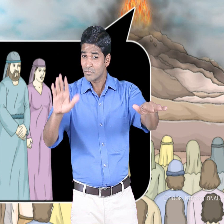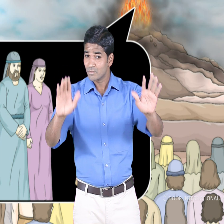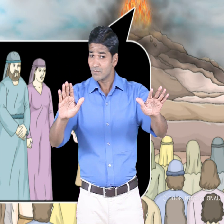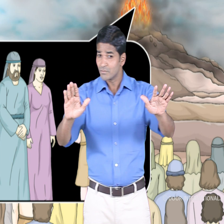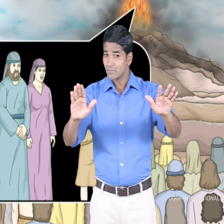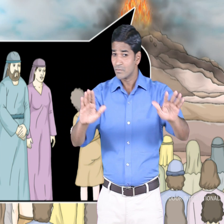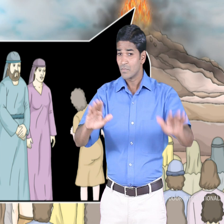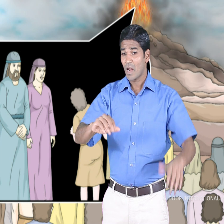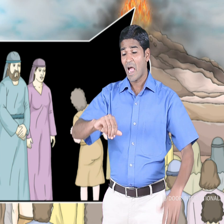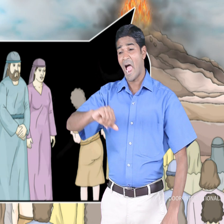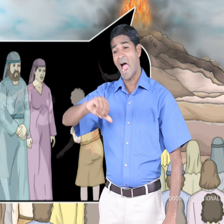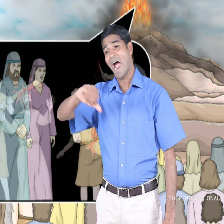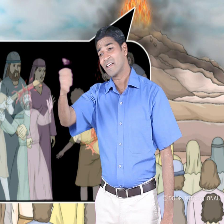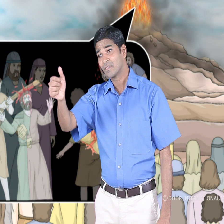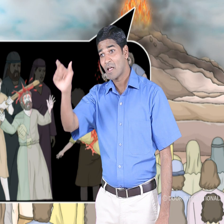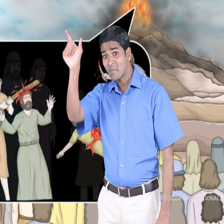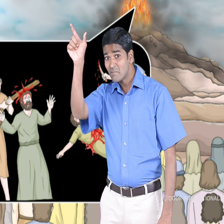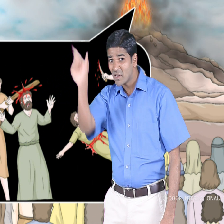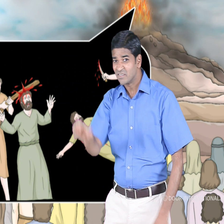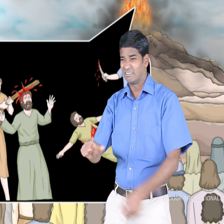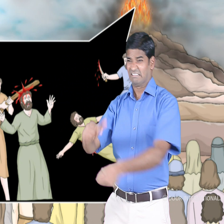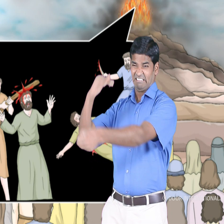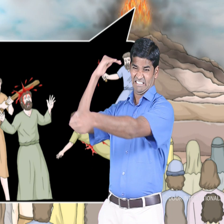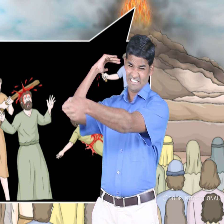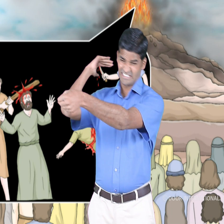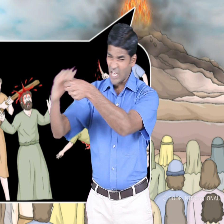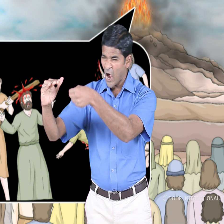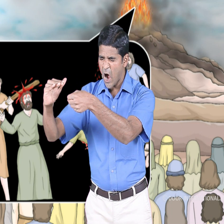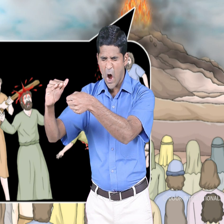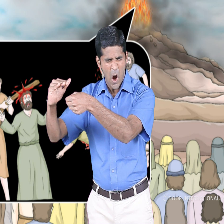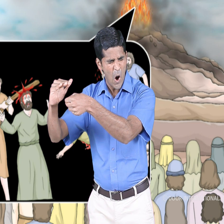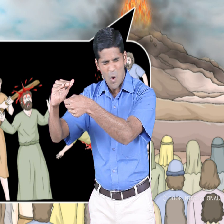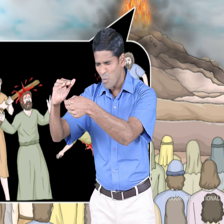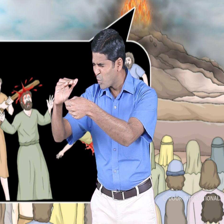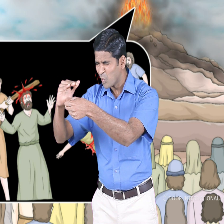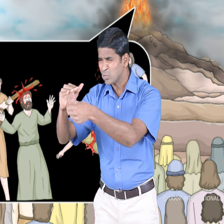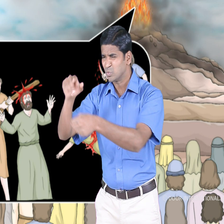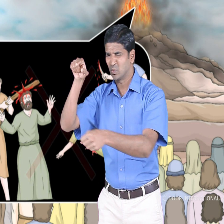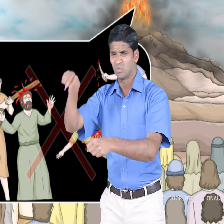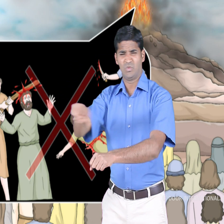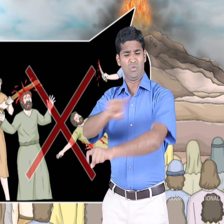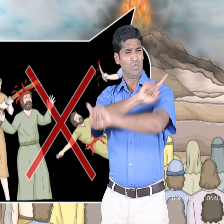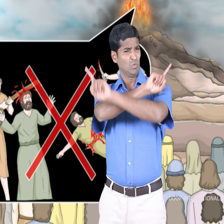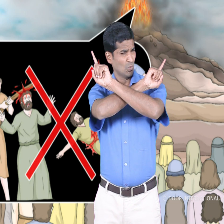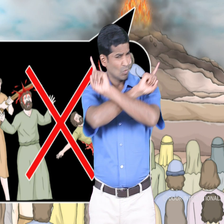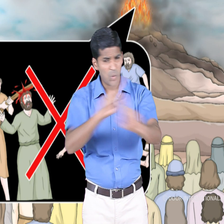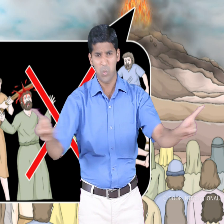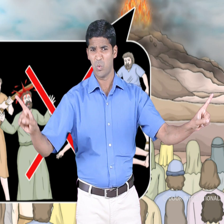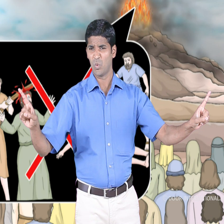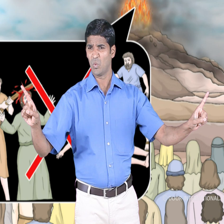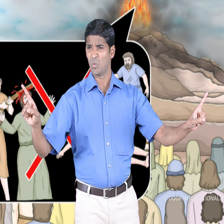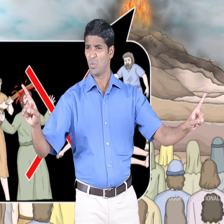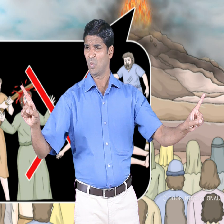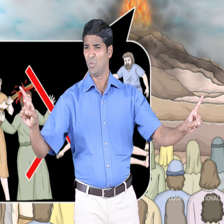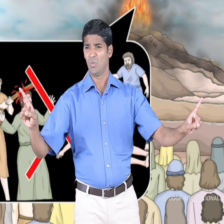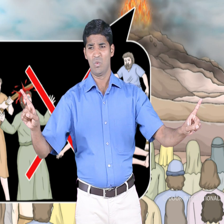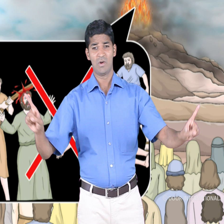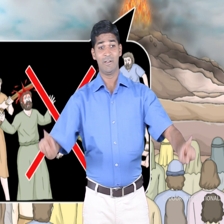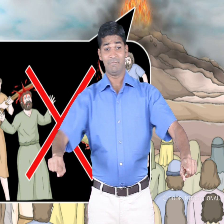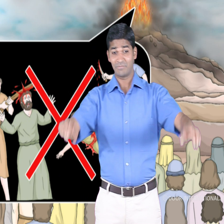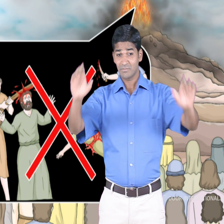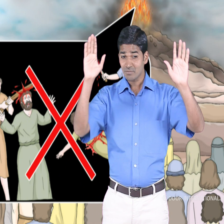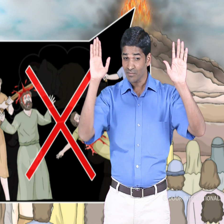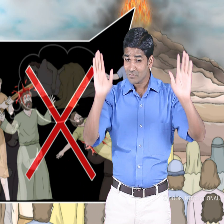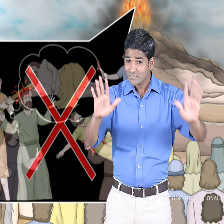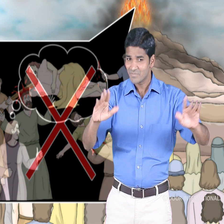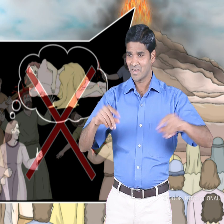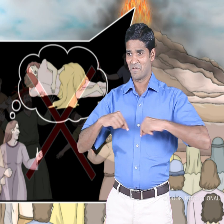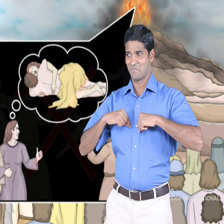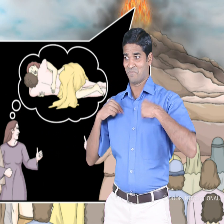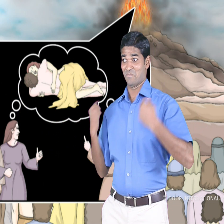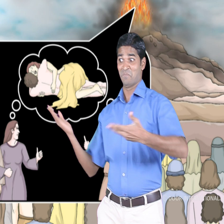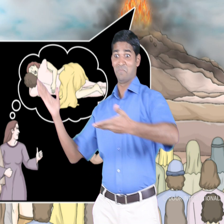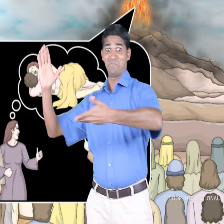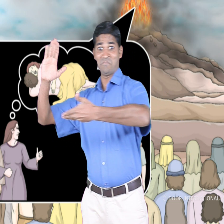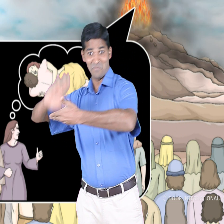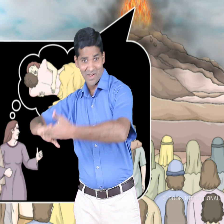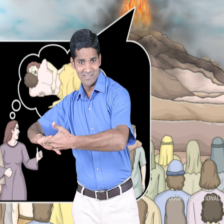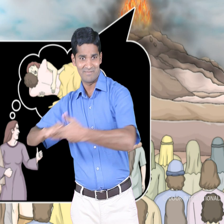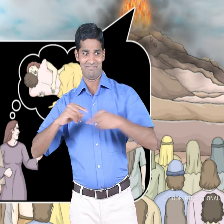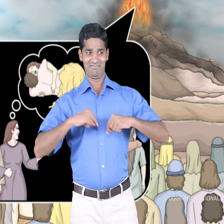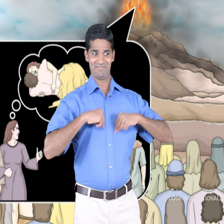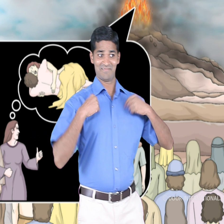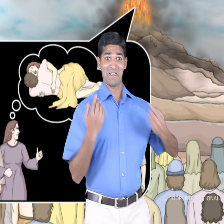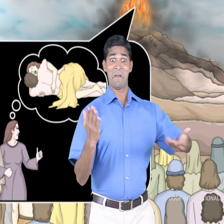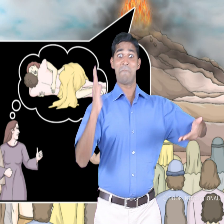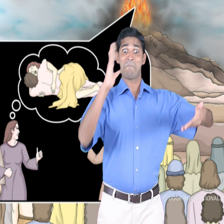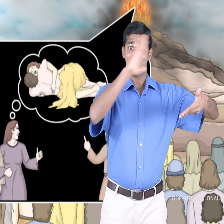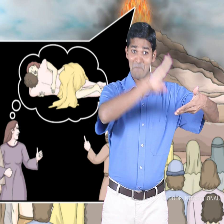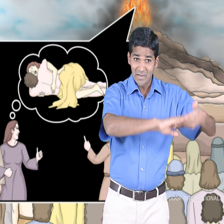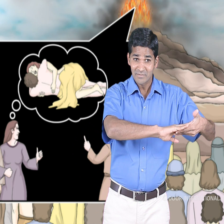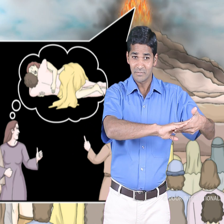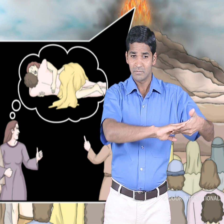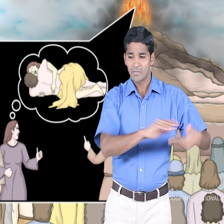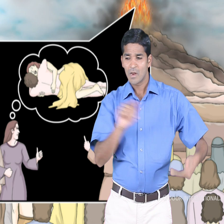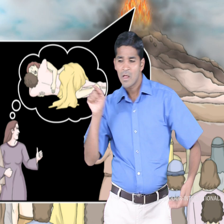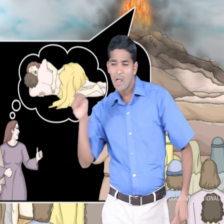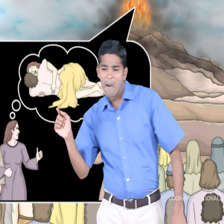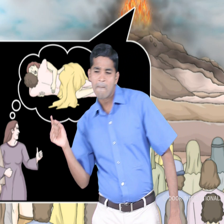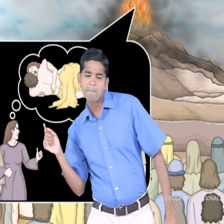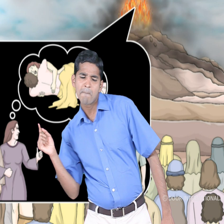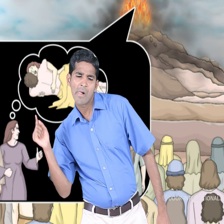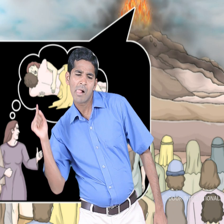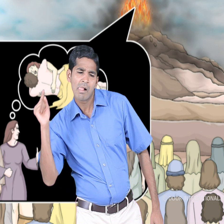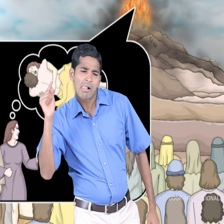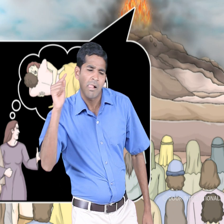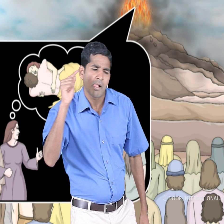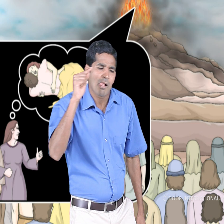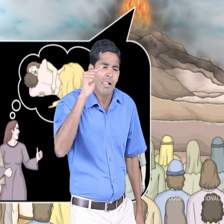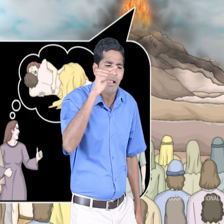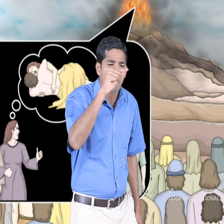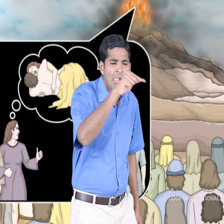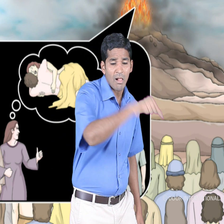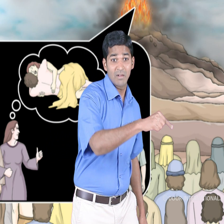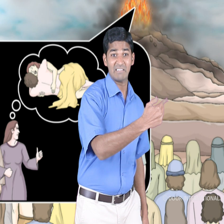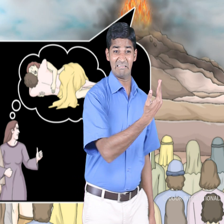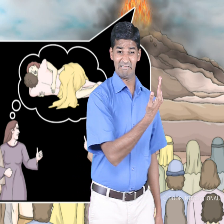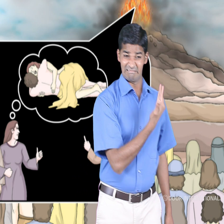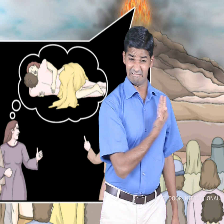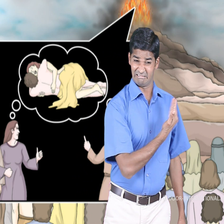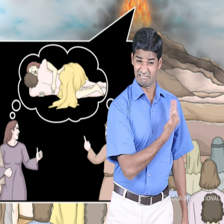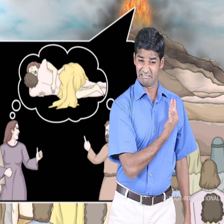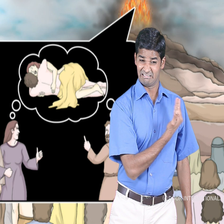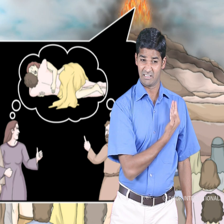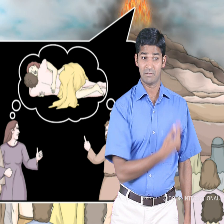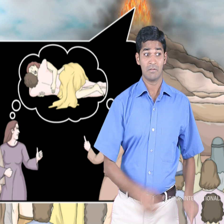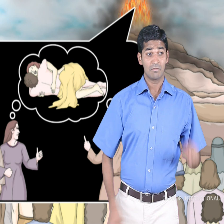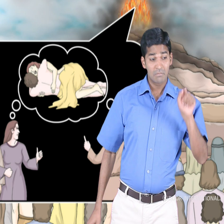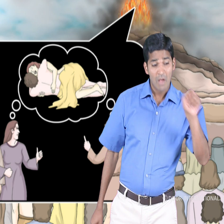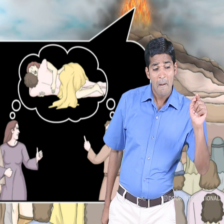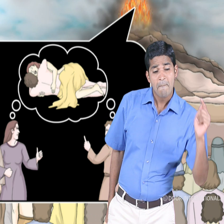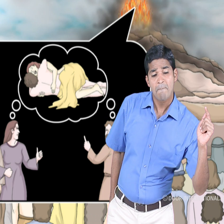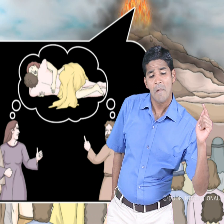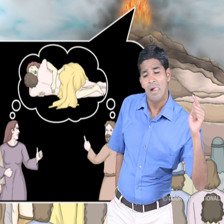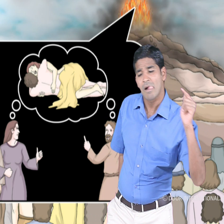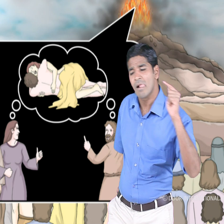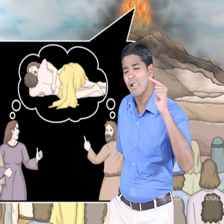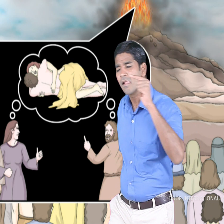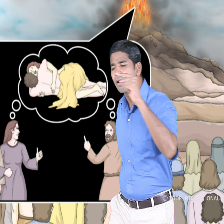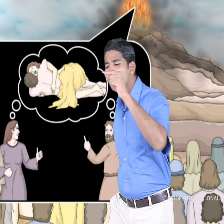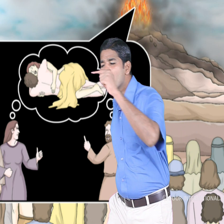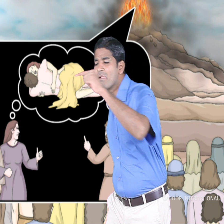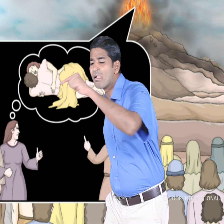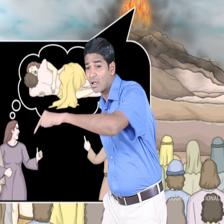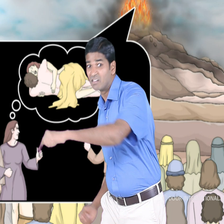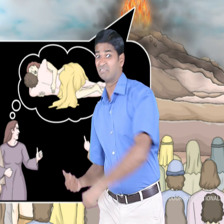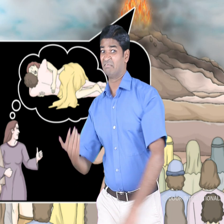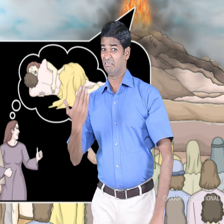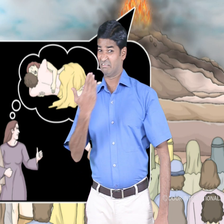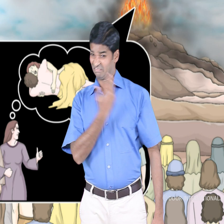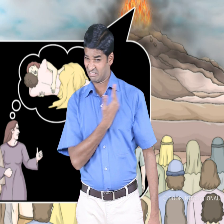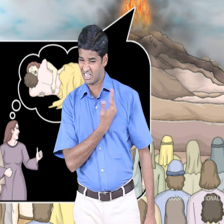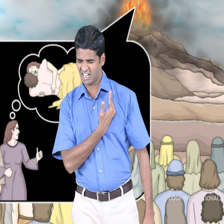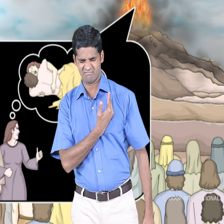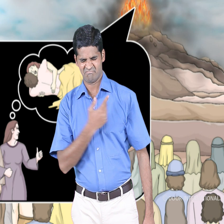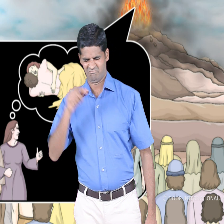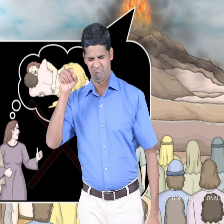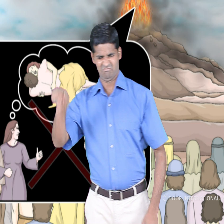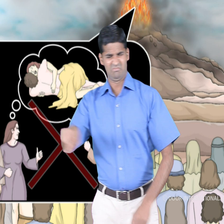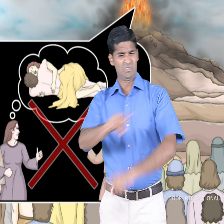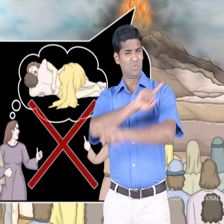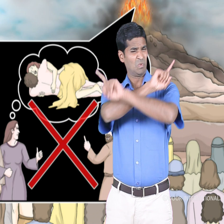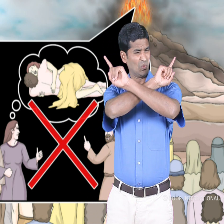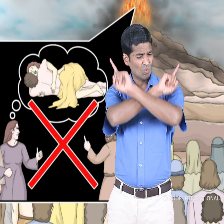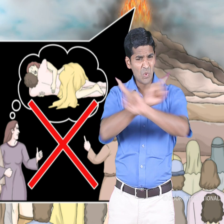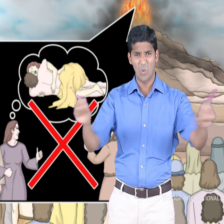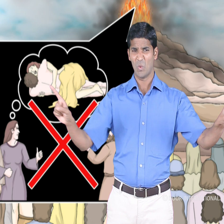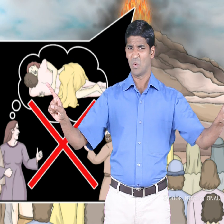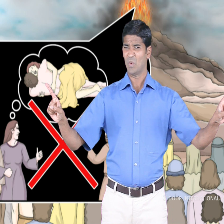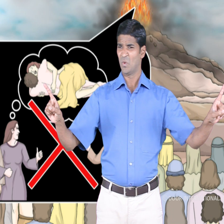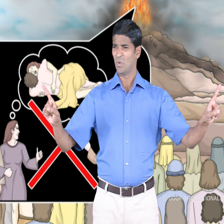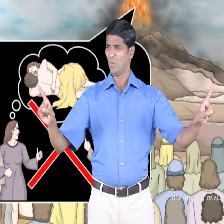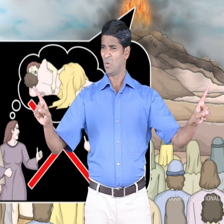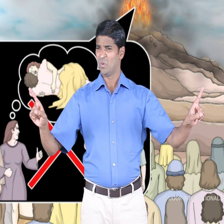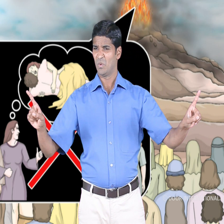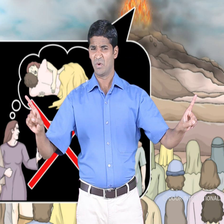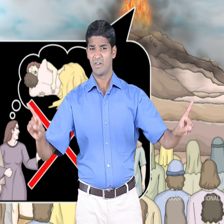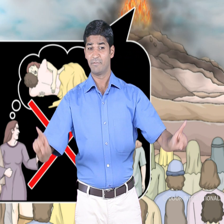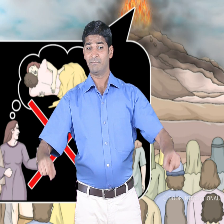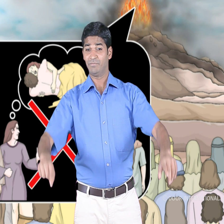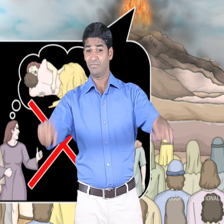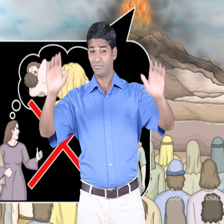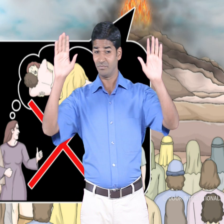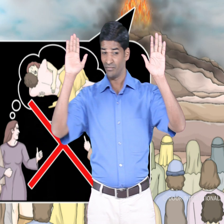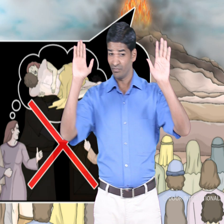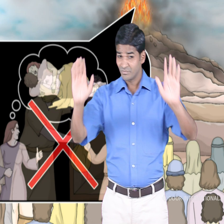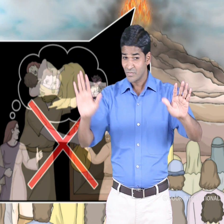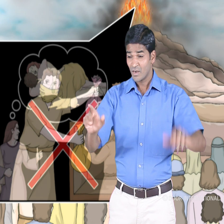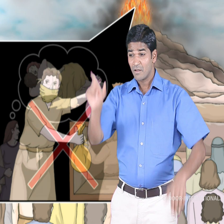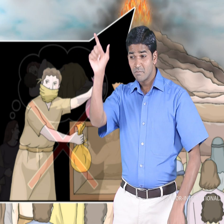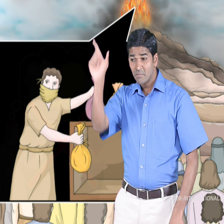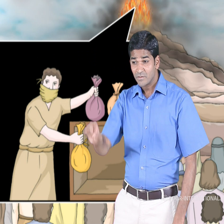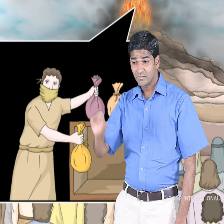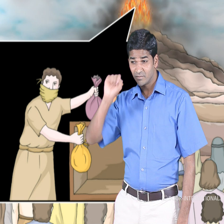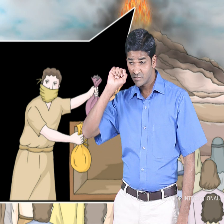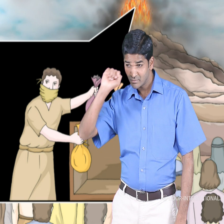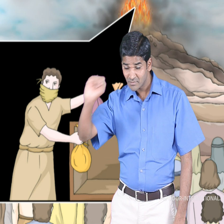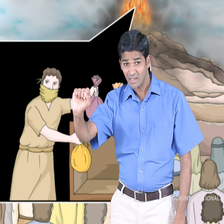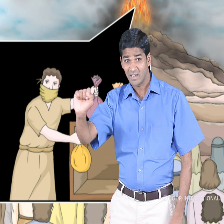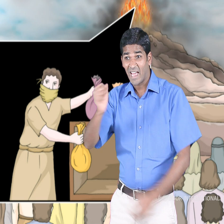You shall not murder. You shall not commit adultery.